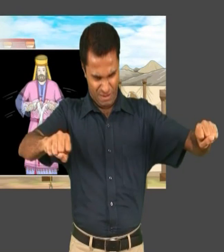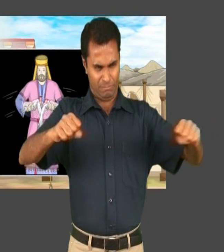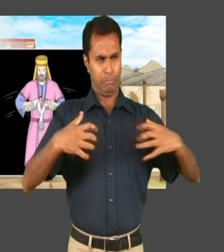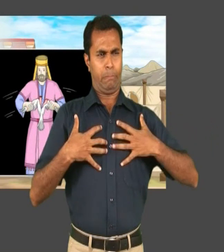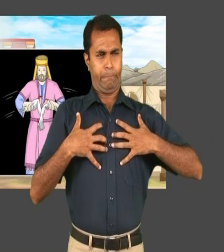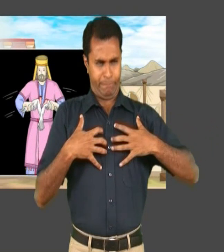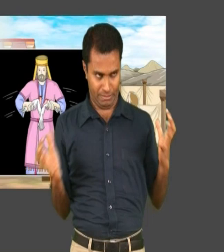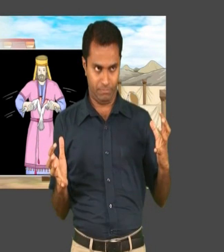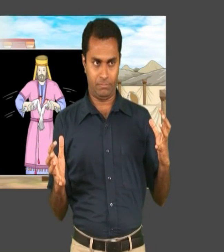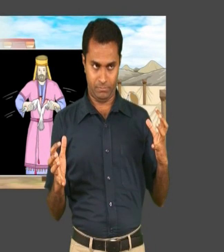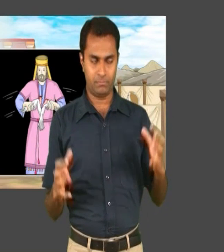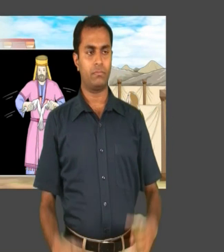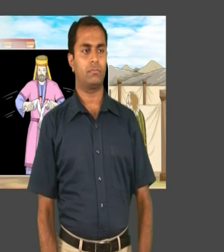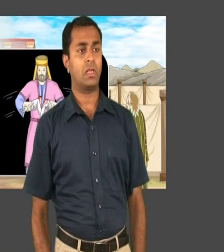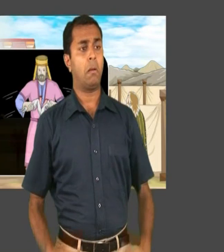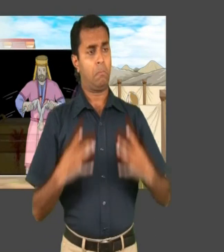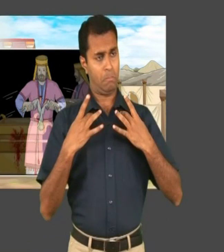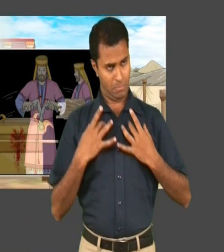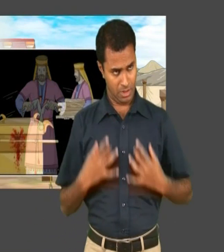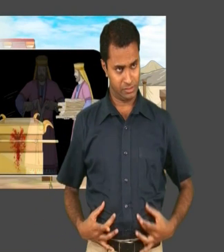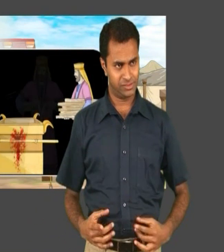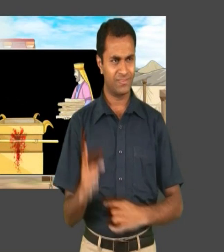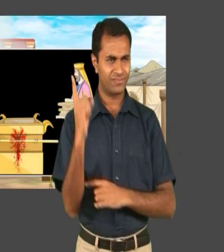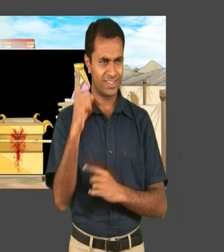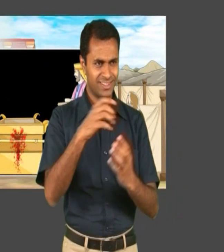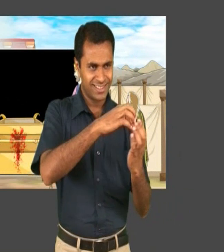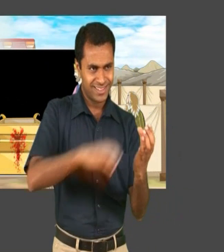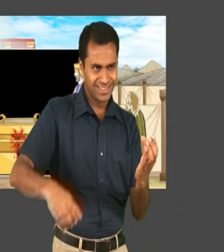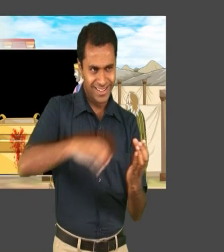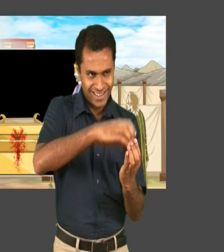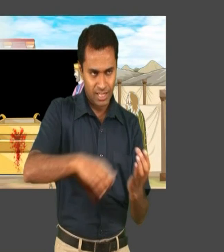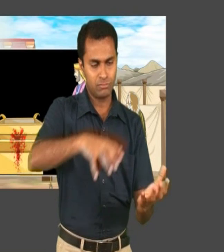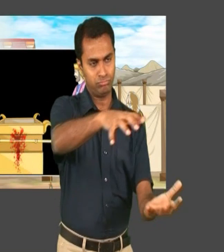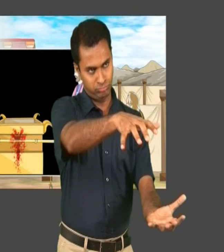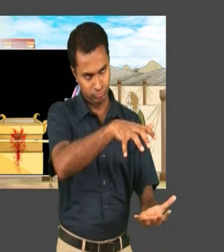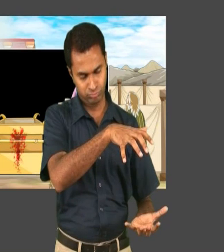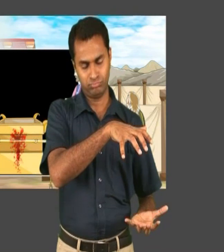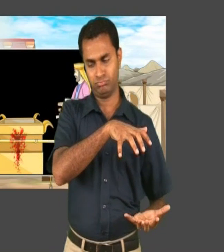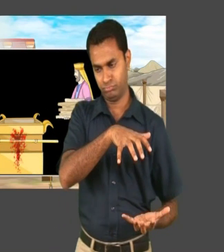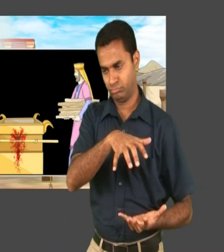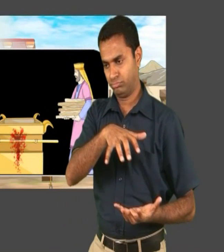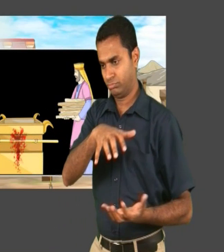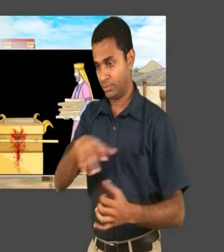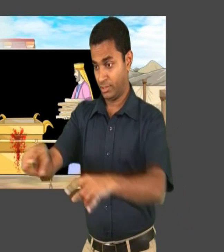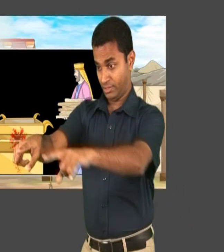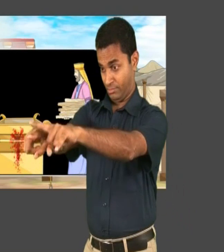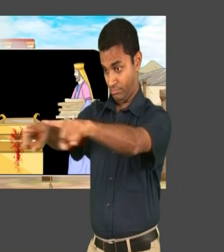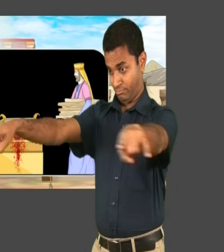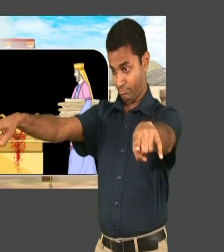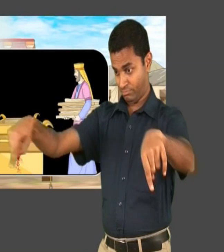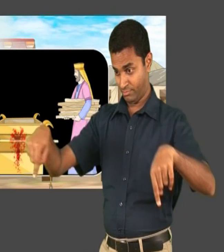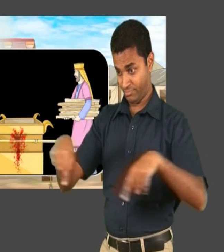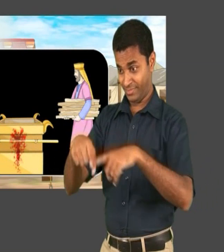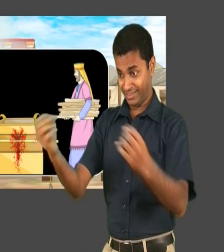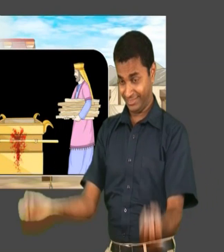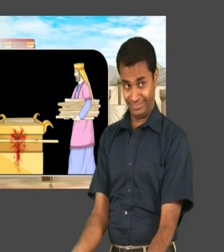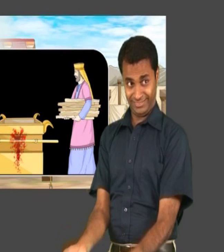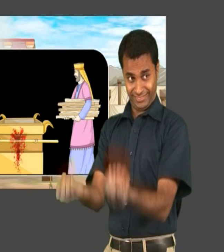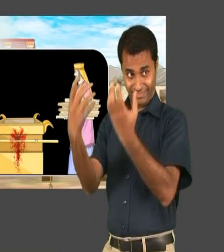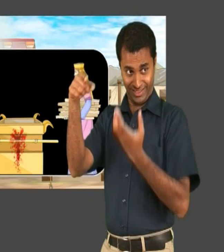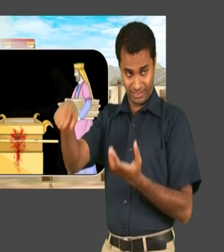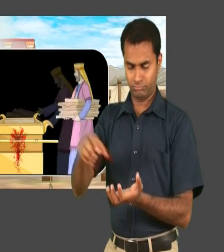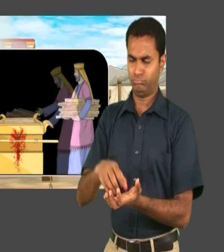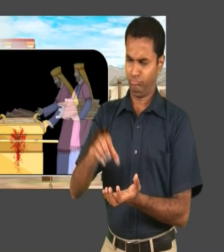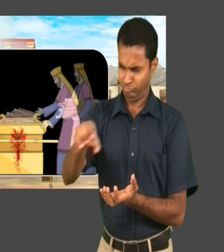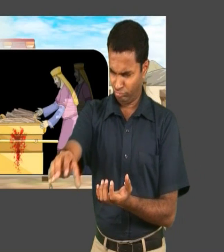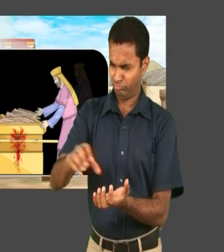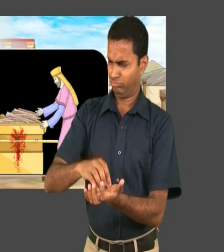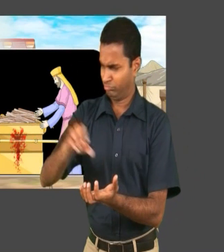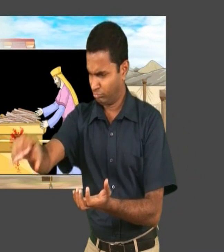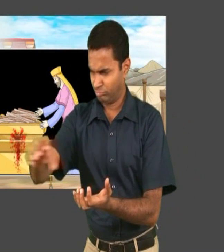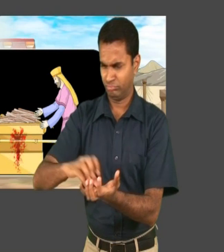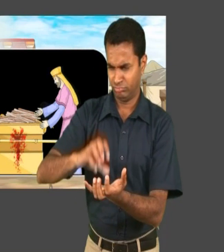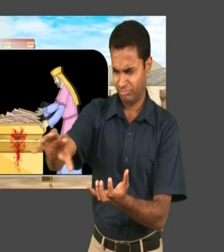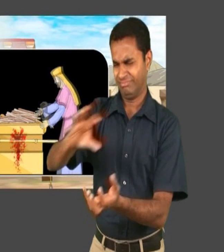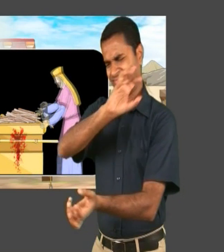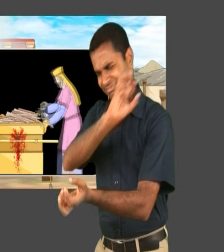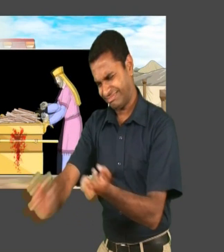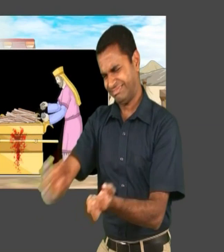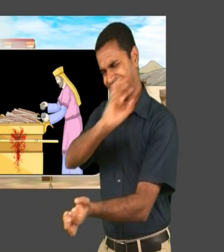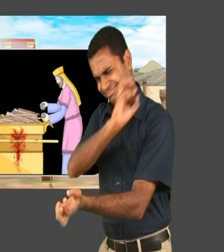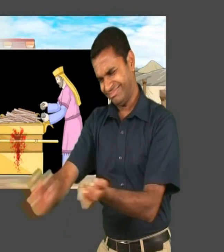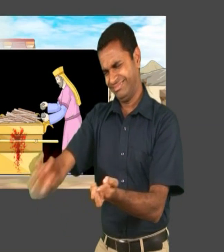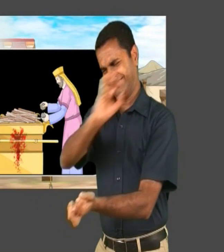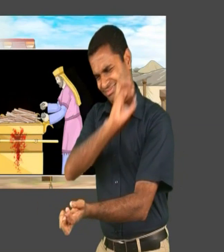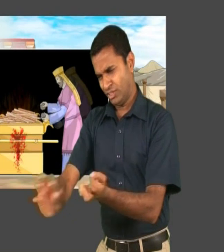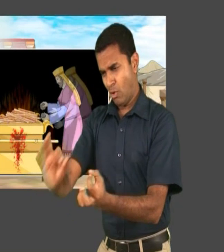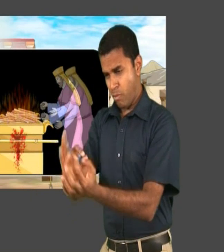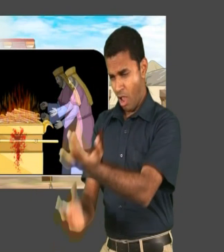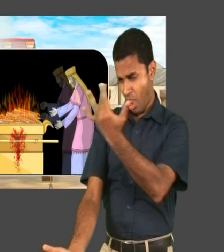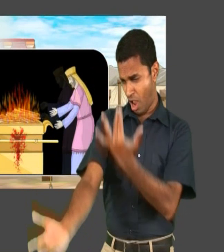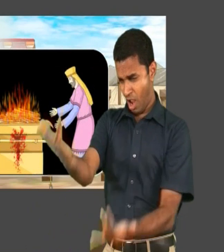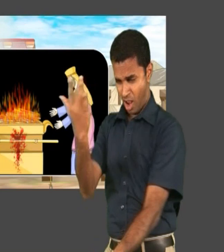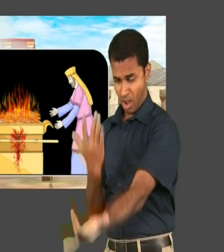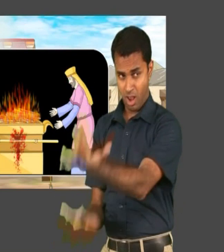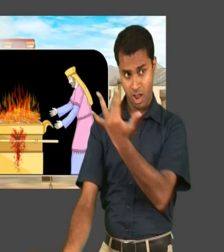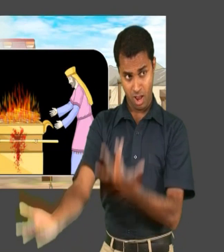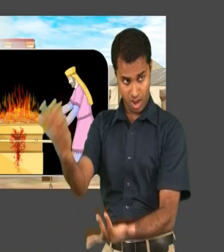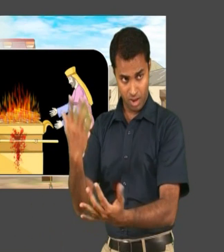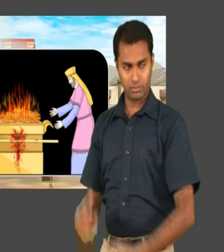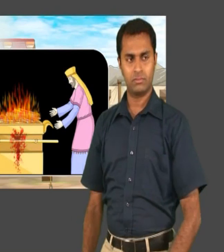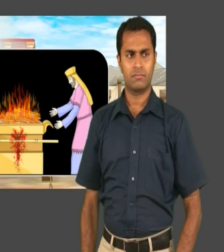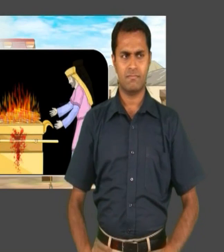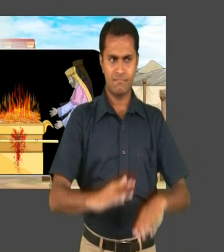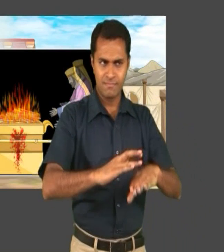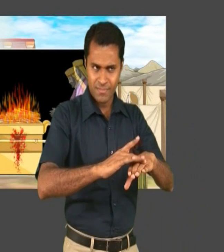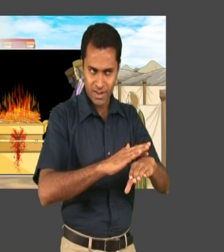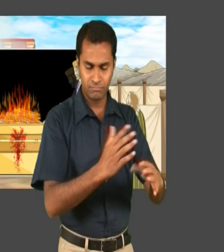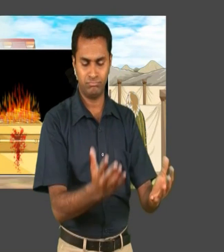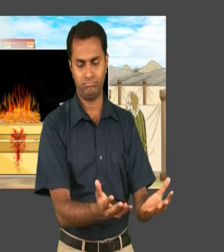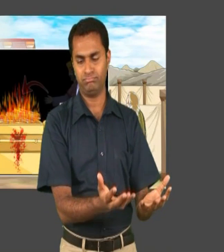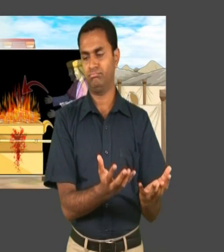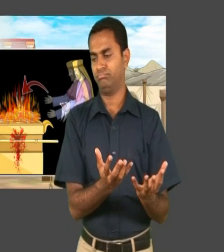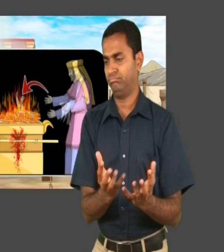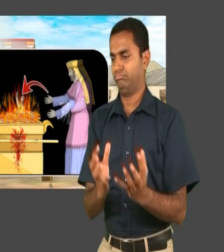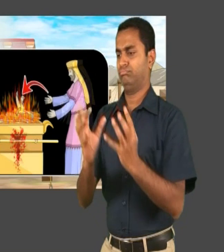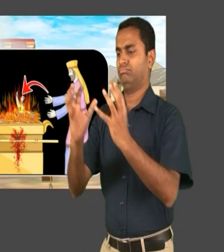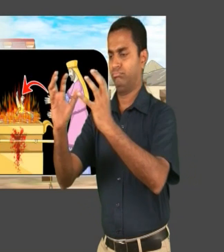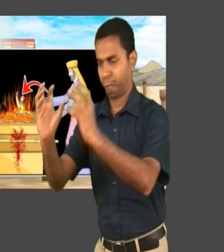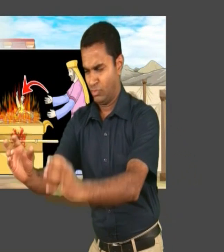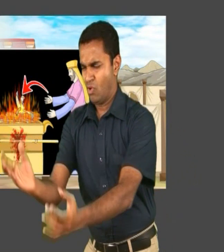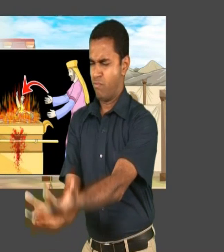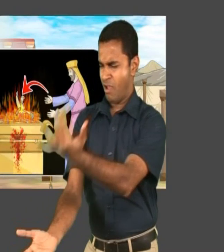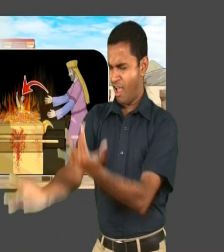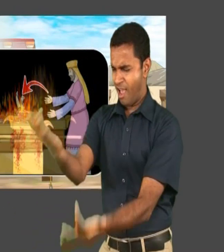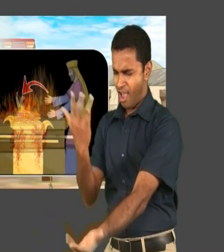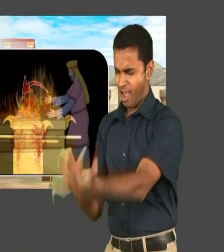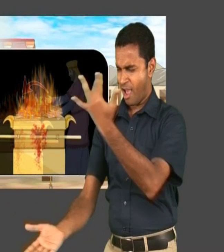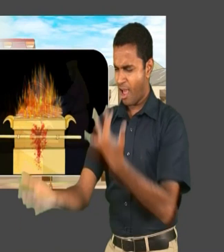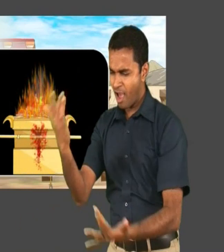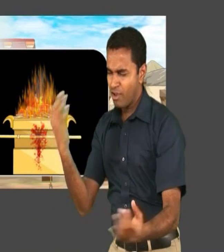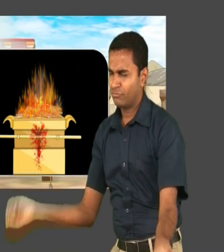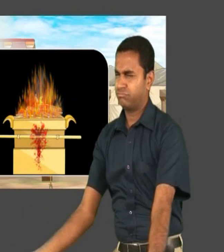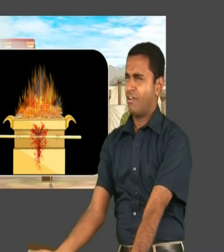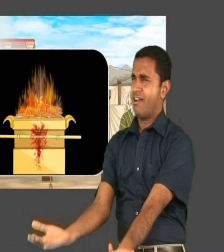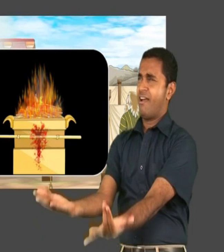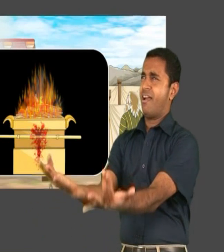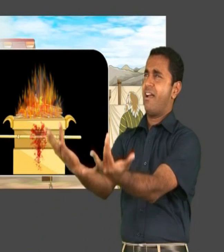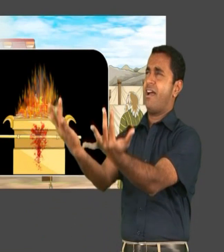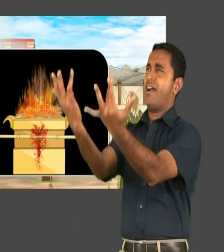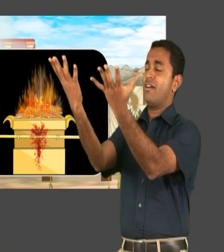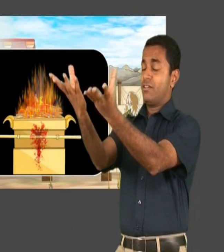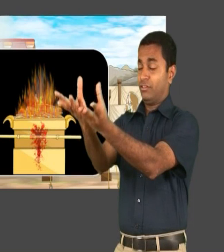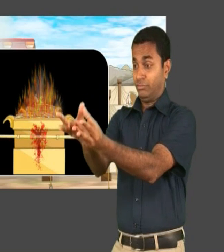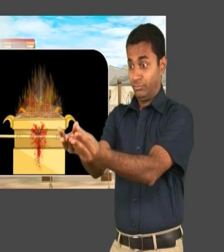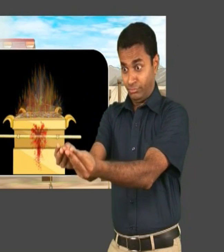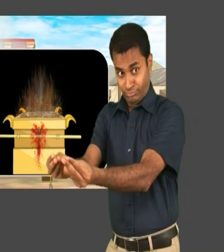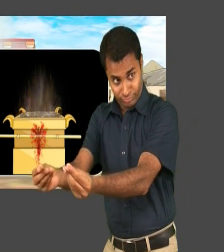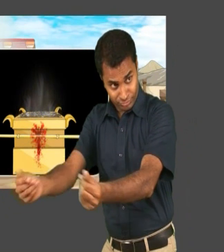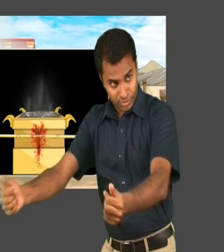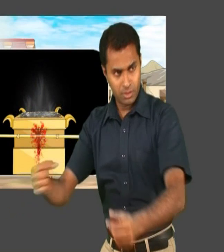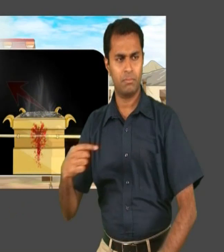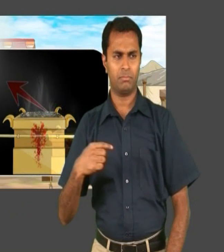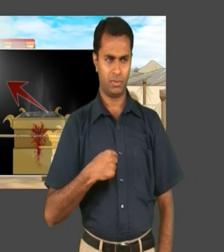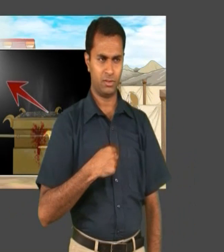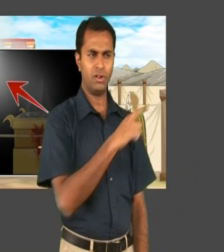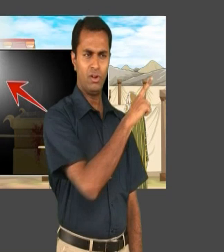And the priest is to burn it on the altar atop the burning wood.